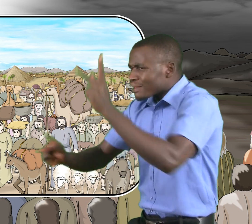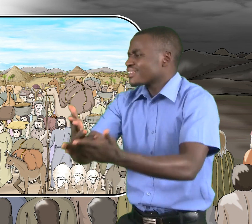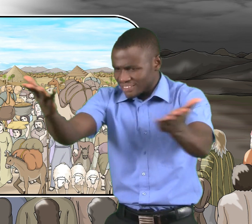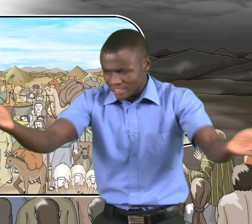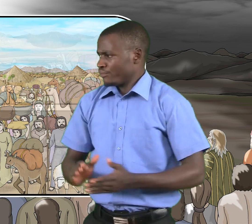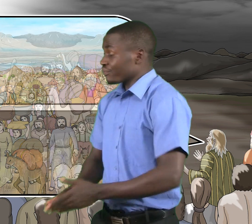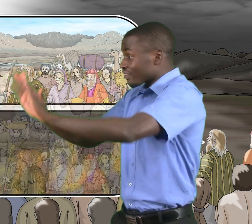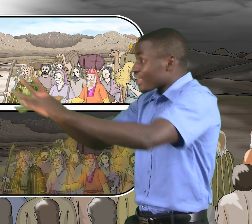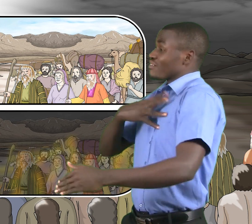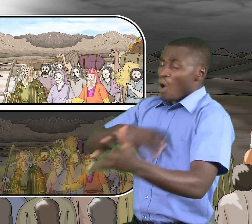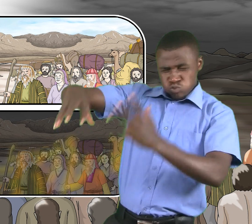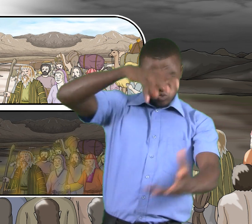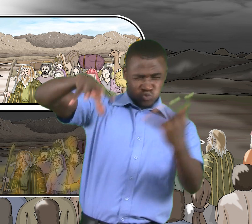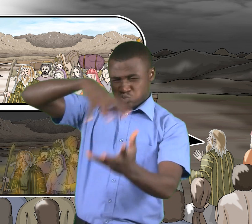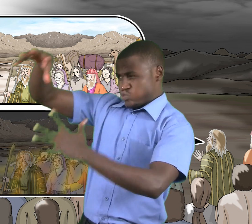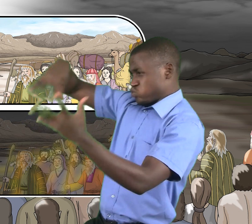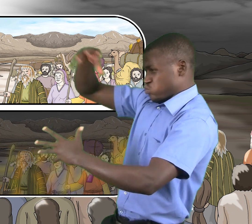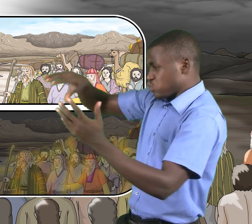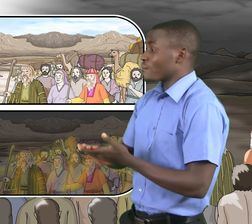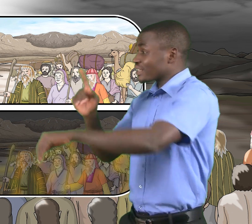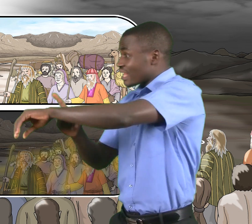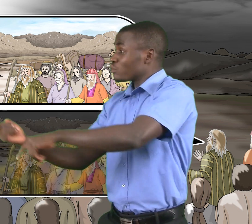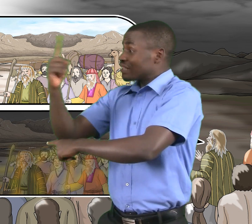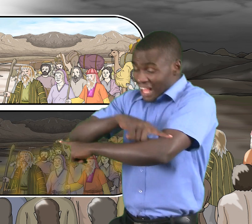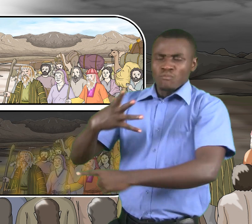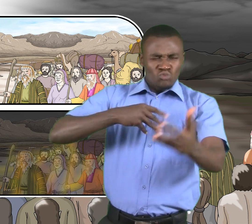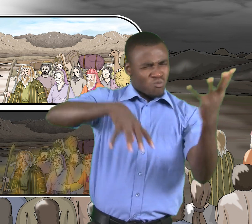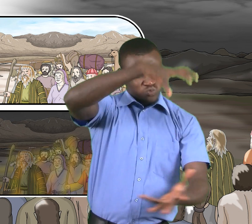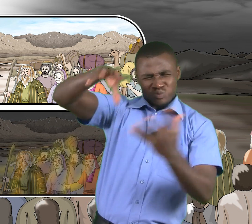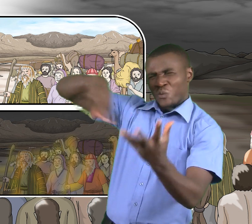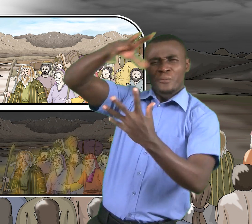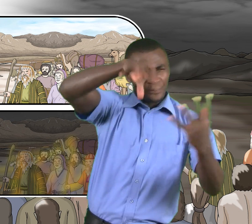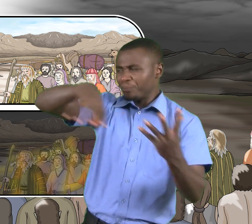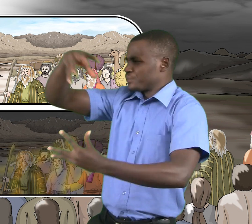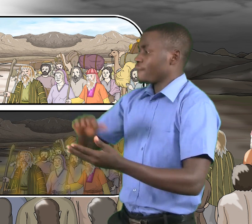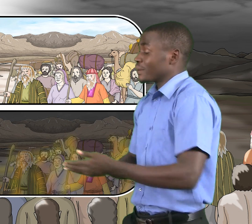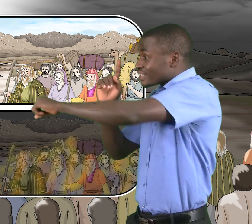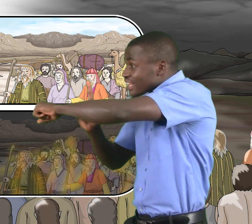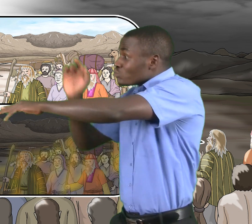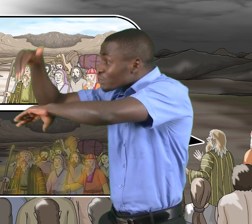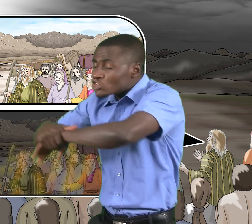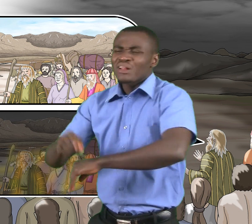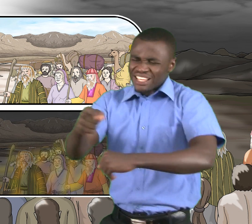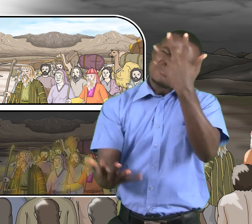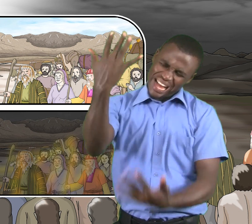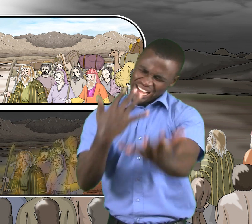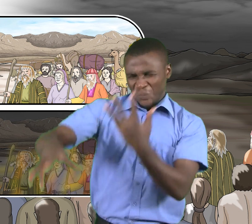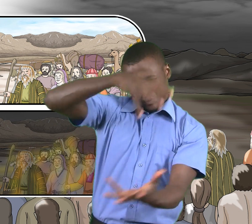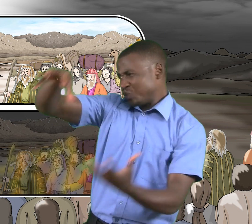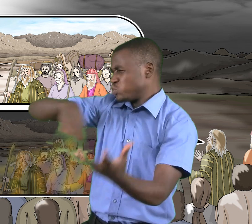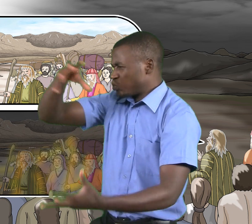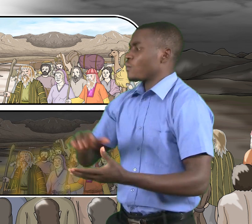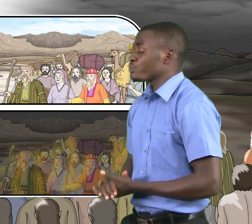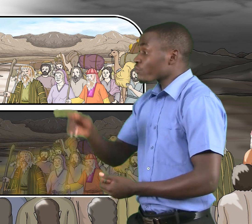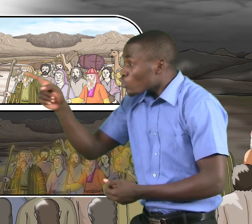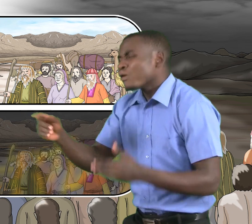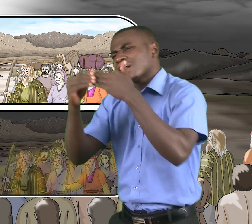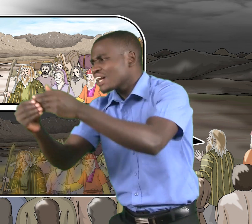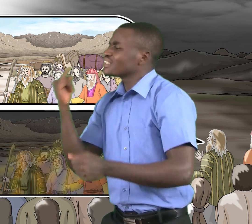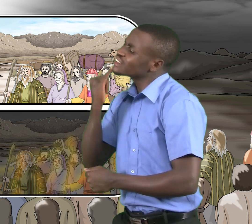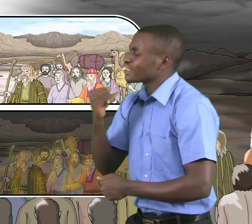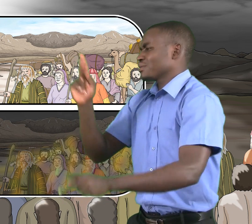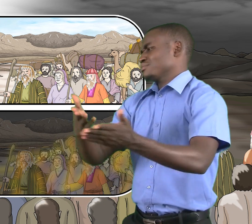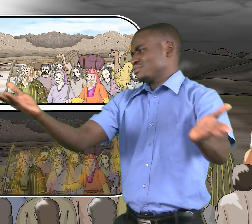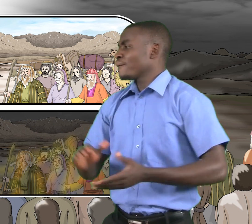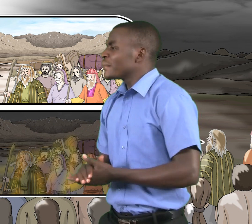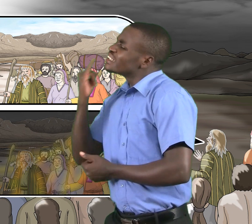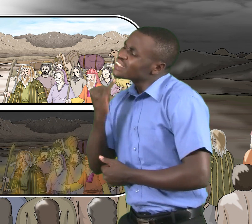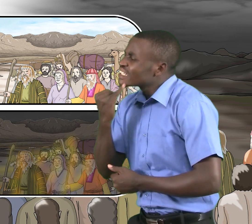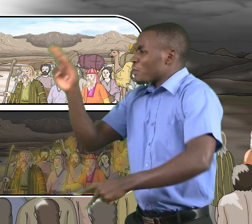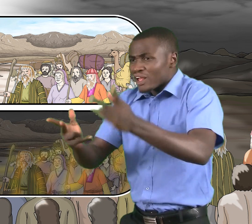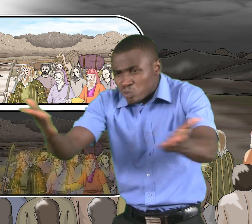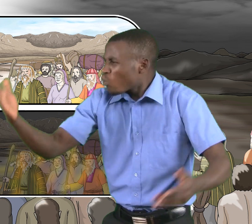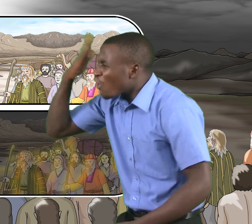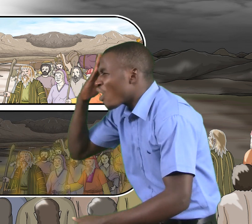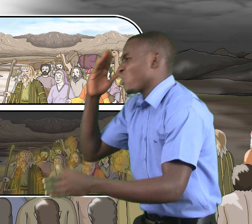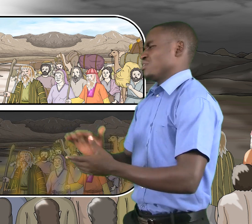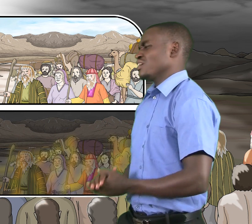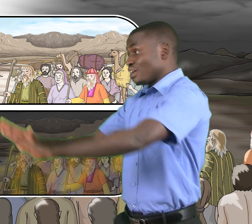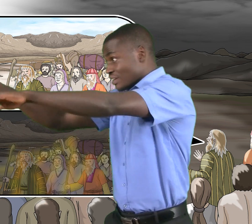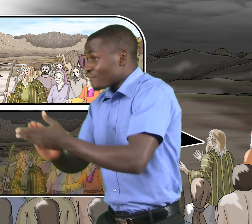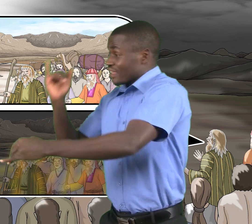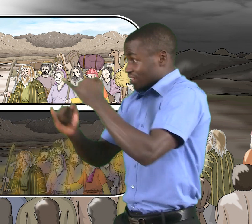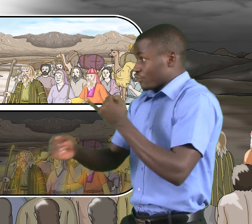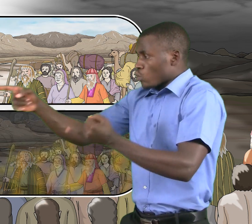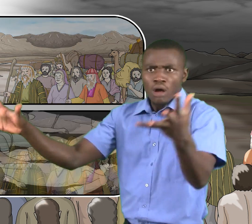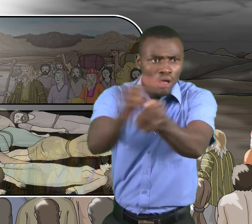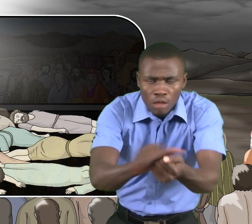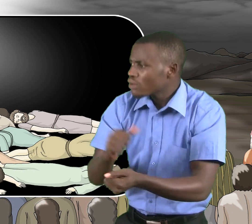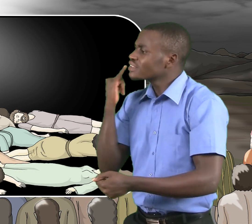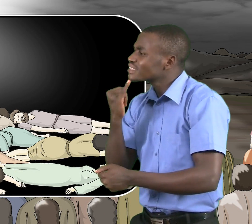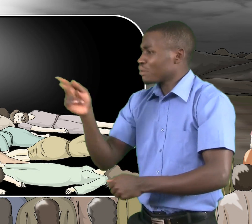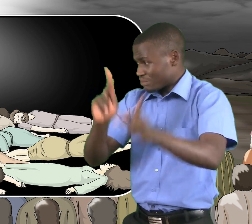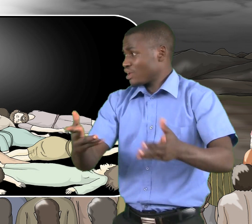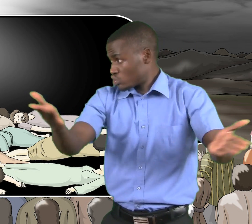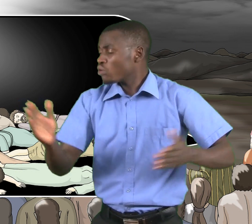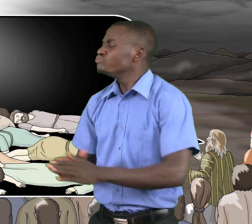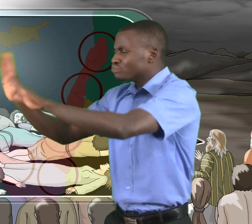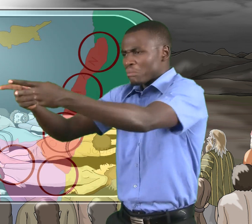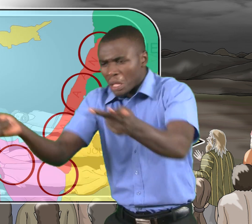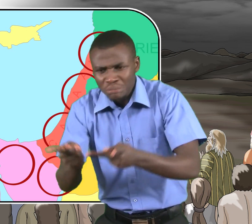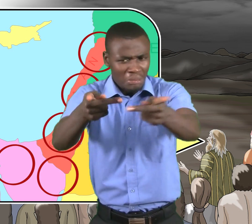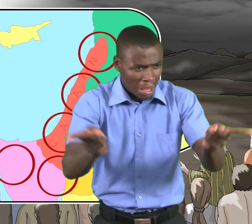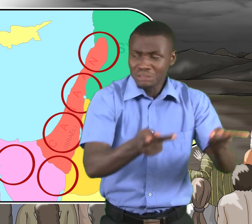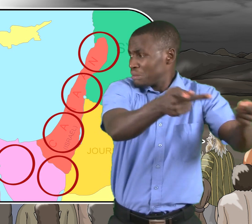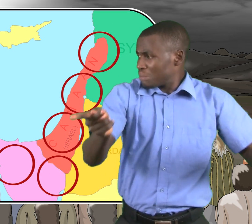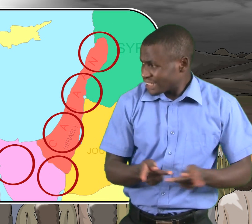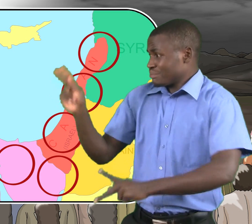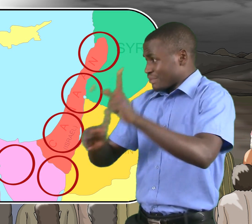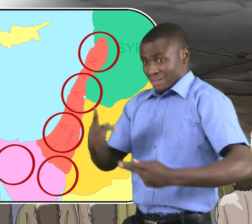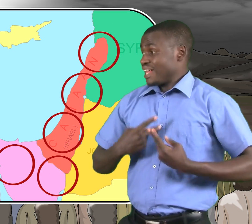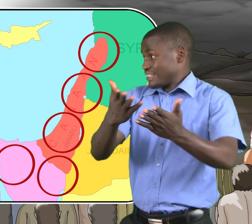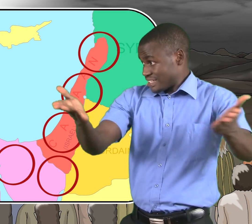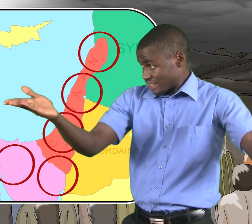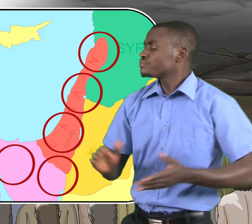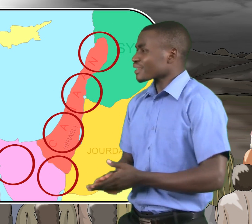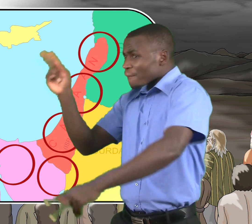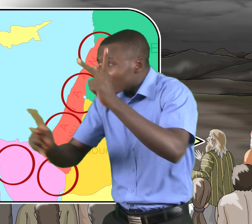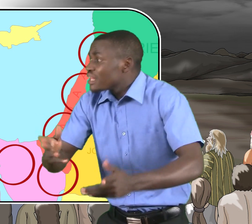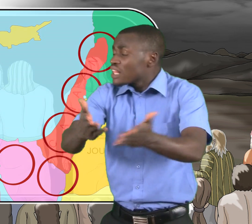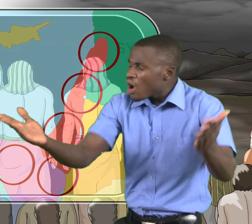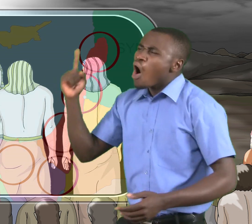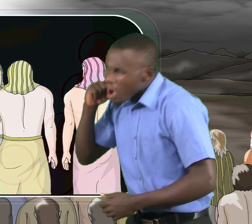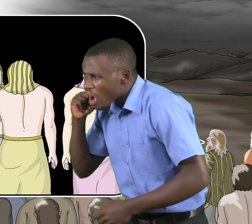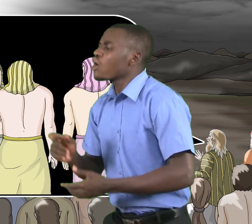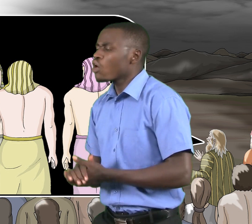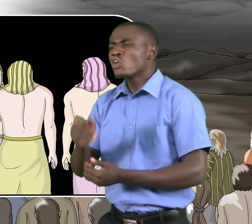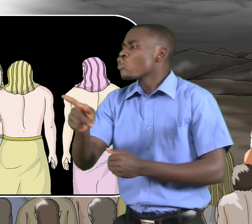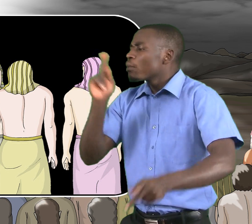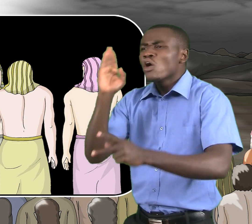They have already heard that You, O LORD, are in the midst of this people, that You, O LORD, have been seen face to face, that Your cloud stands over them, and that You go before them in a pillar of cloud by day and a pillar of fire by night.